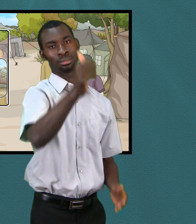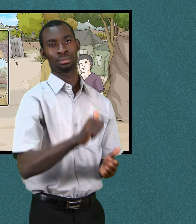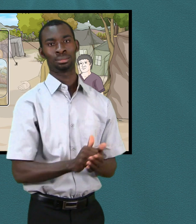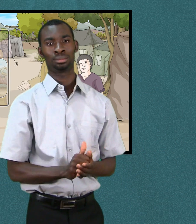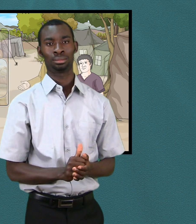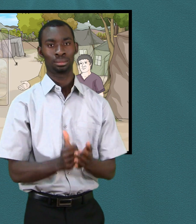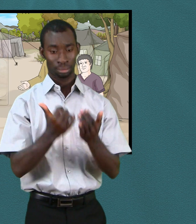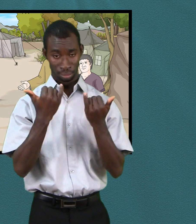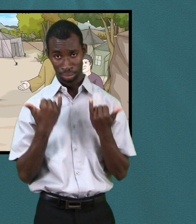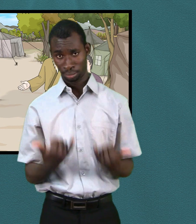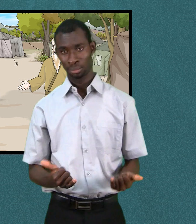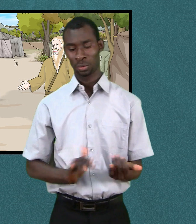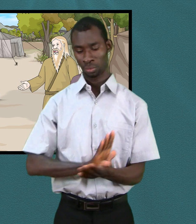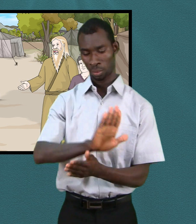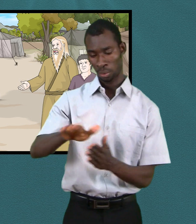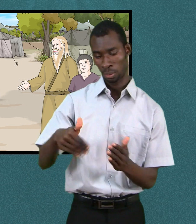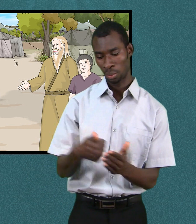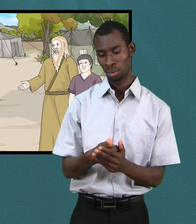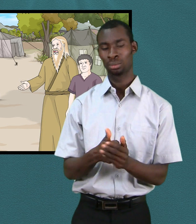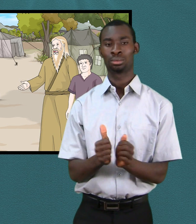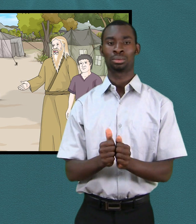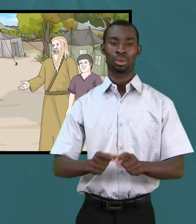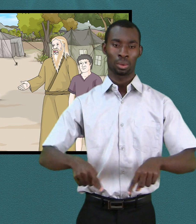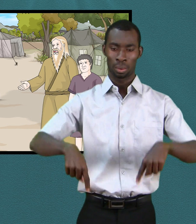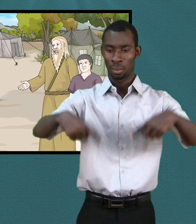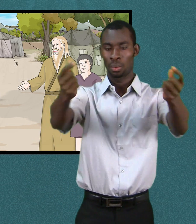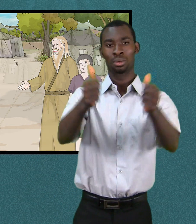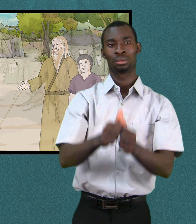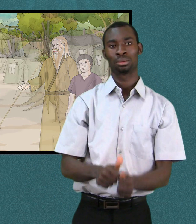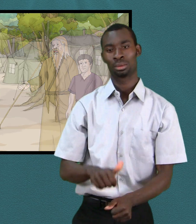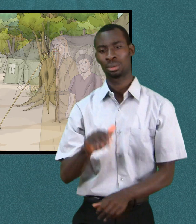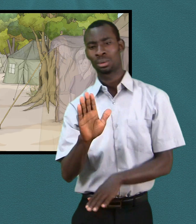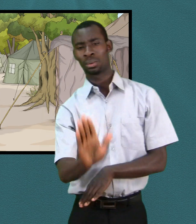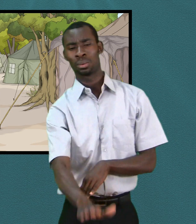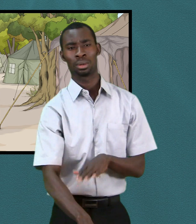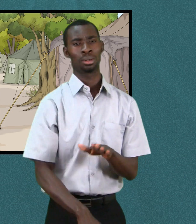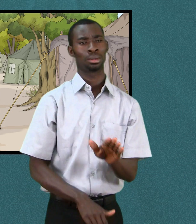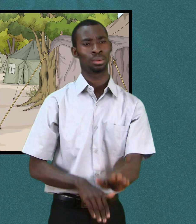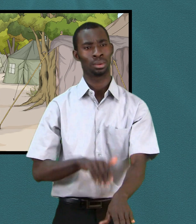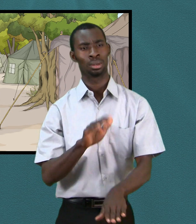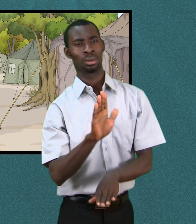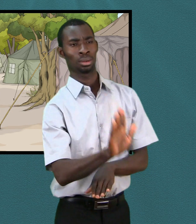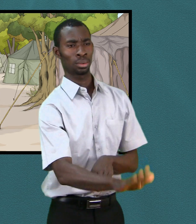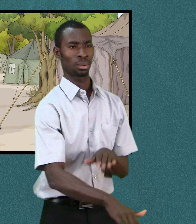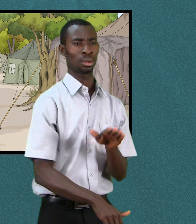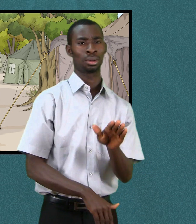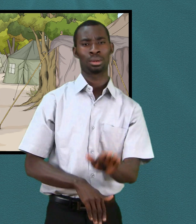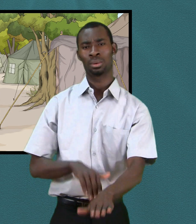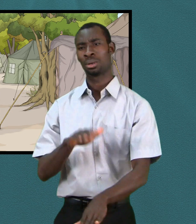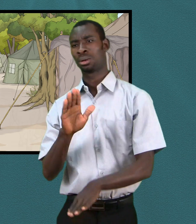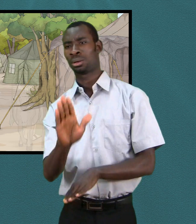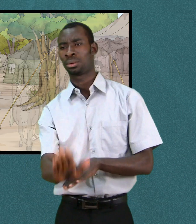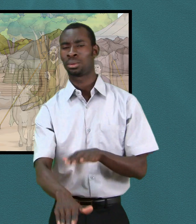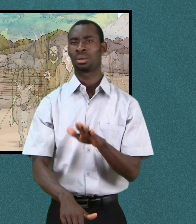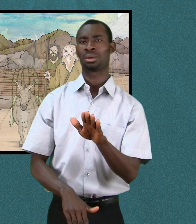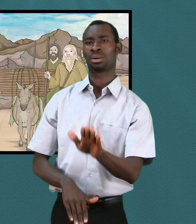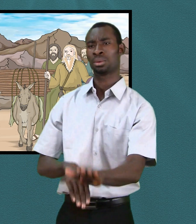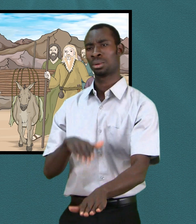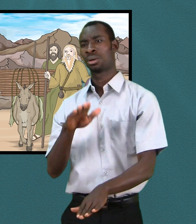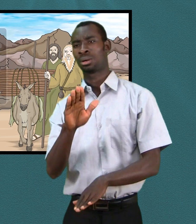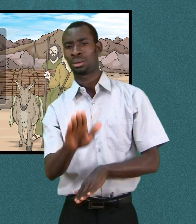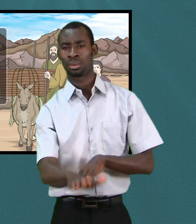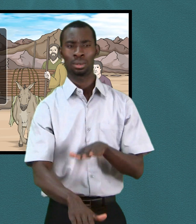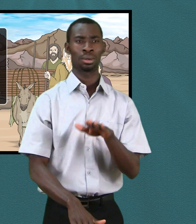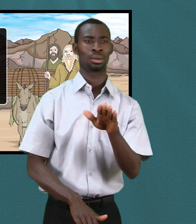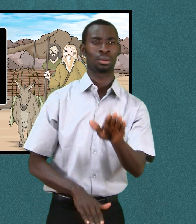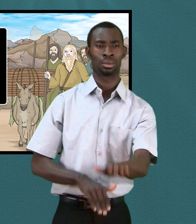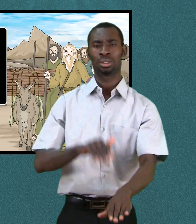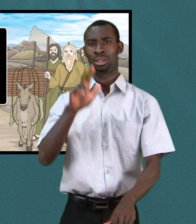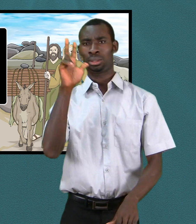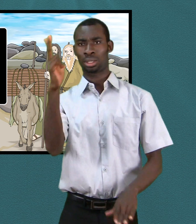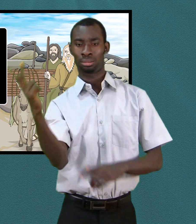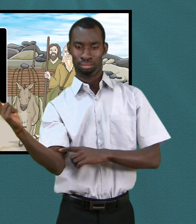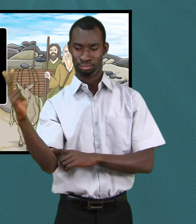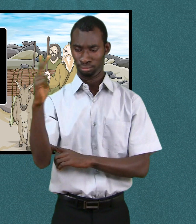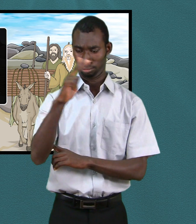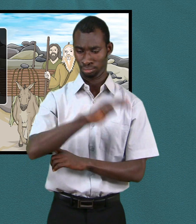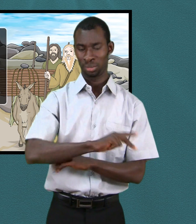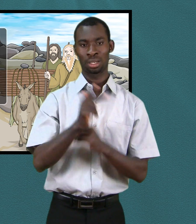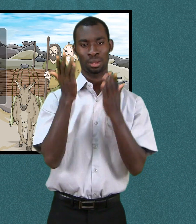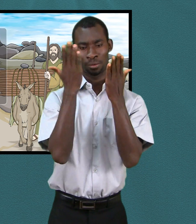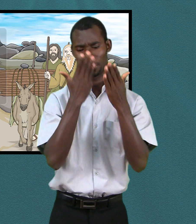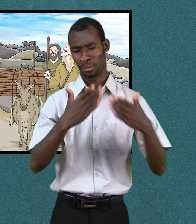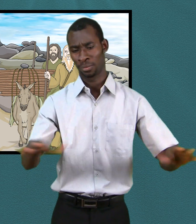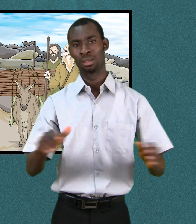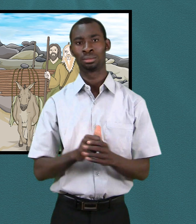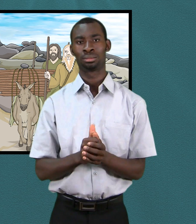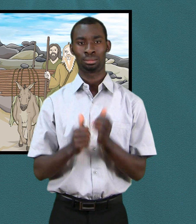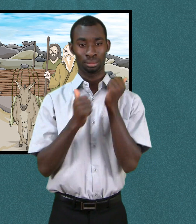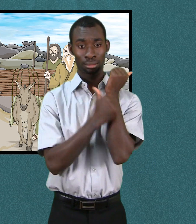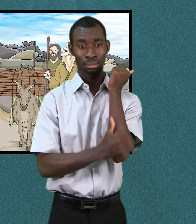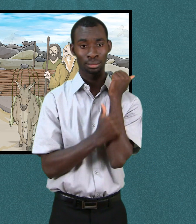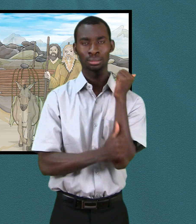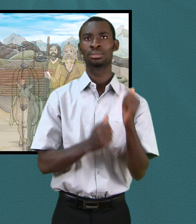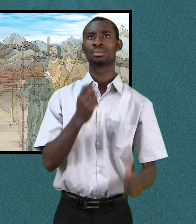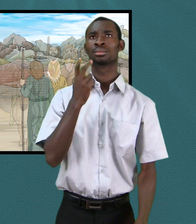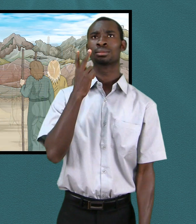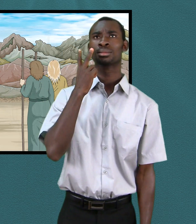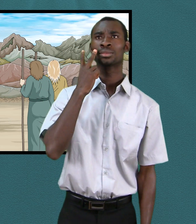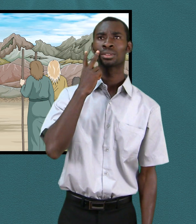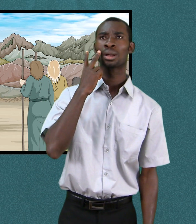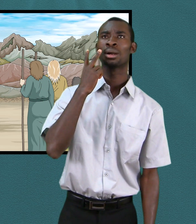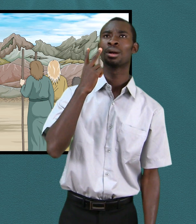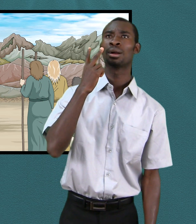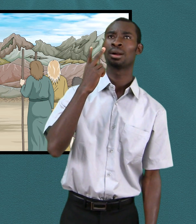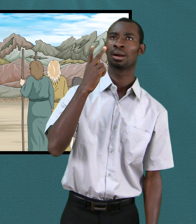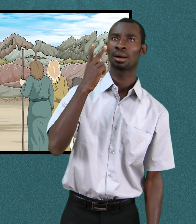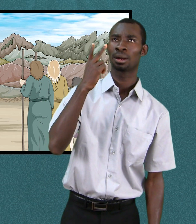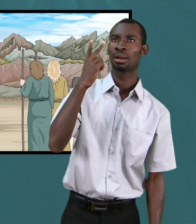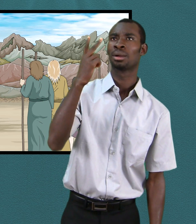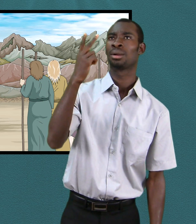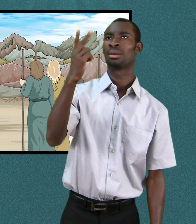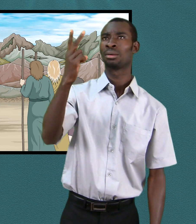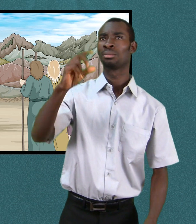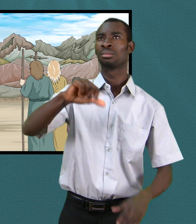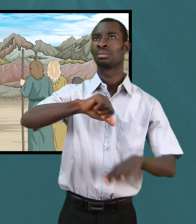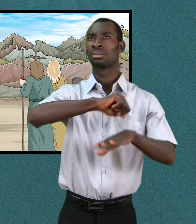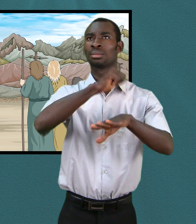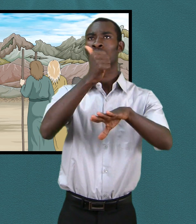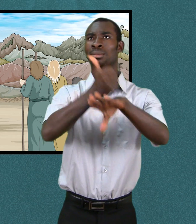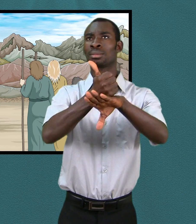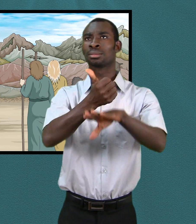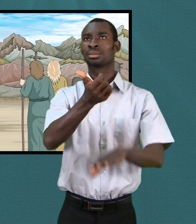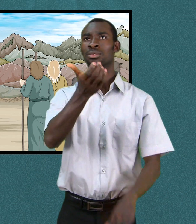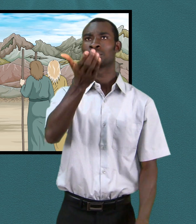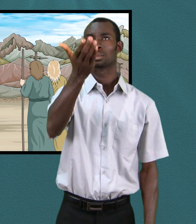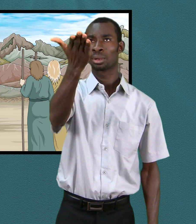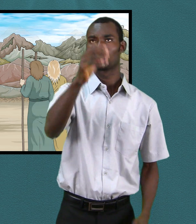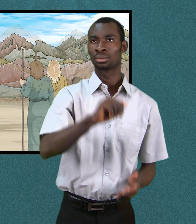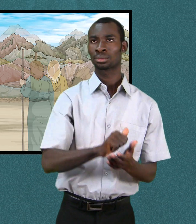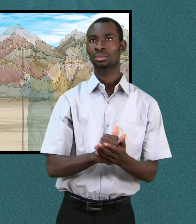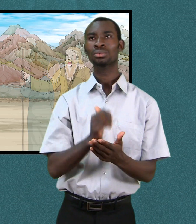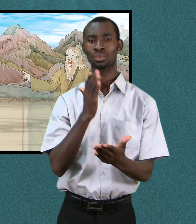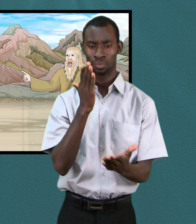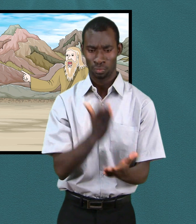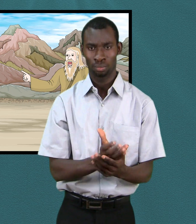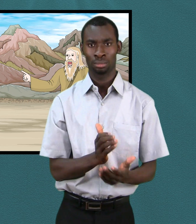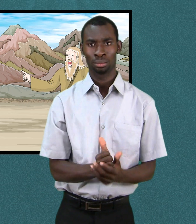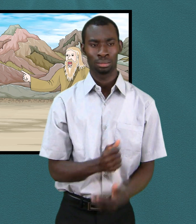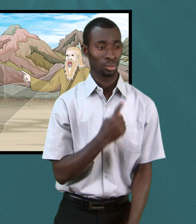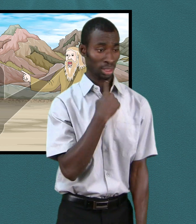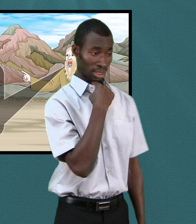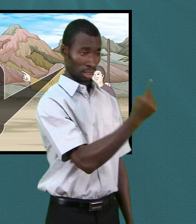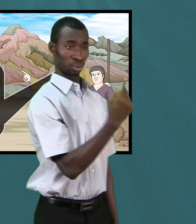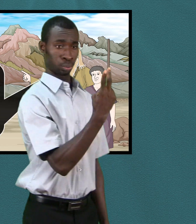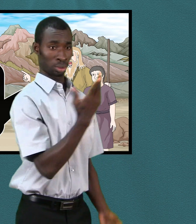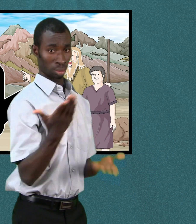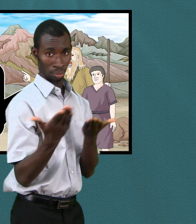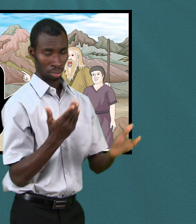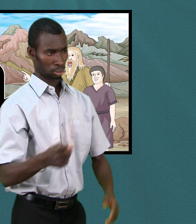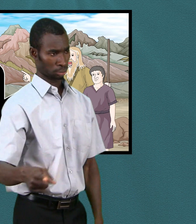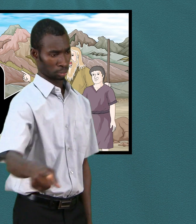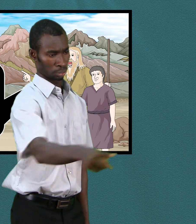On the third day Abraham looked up and saw the place in the distance.